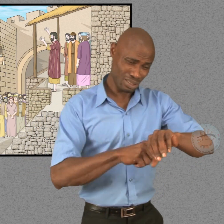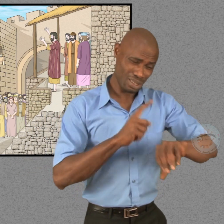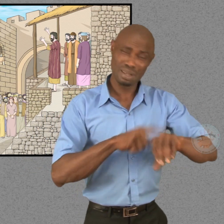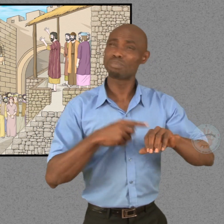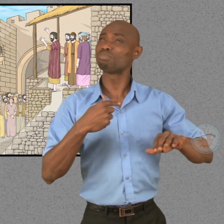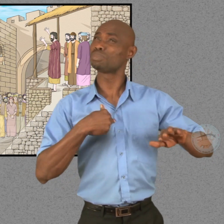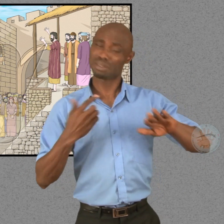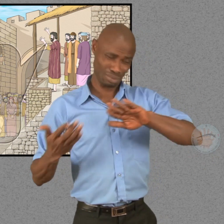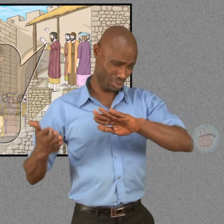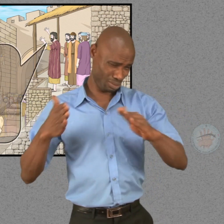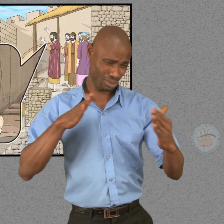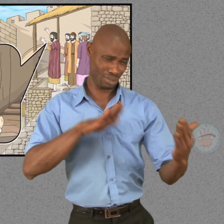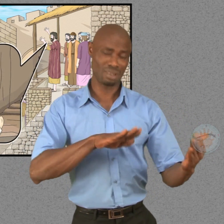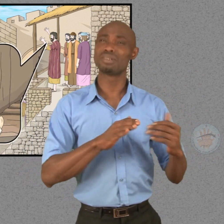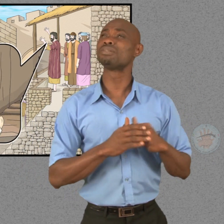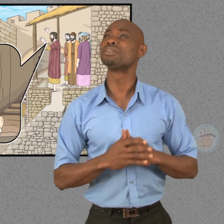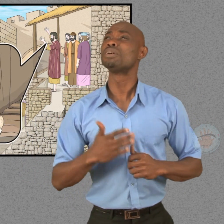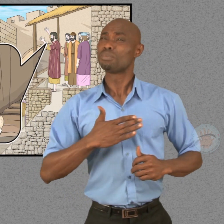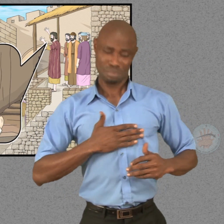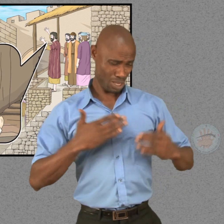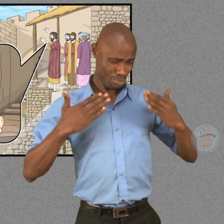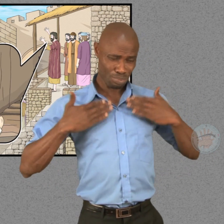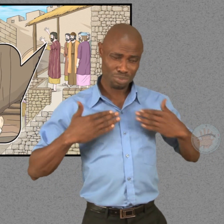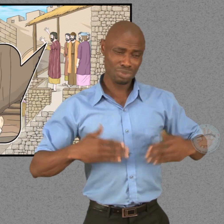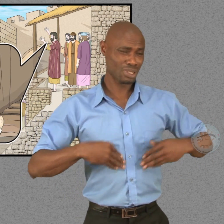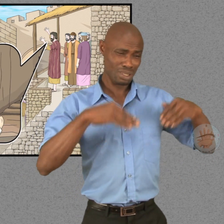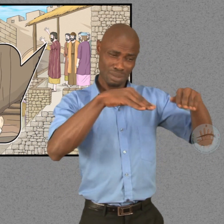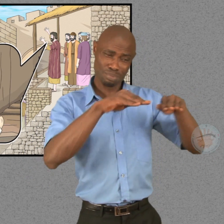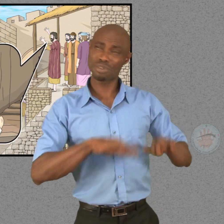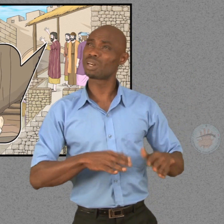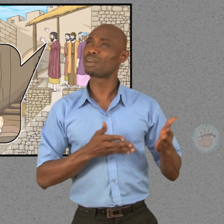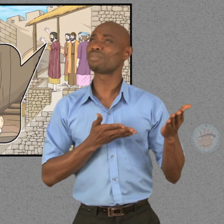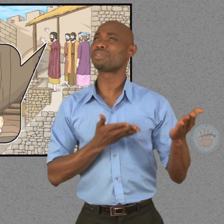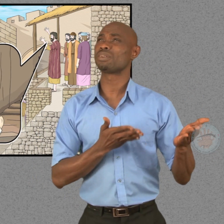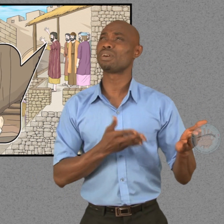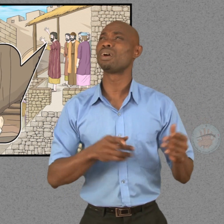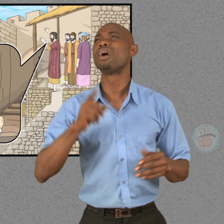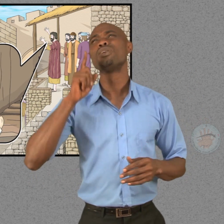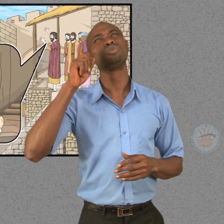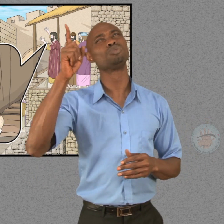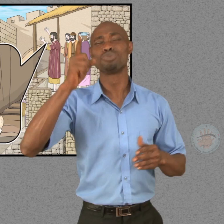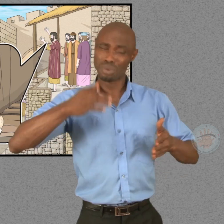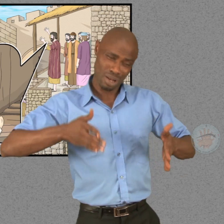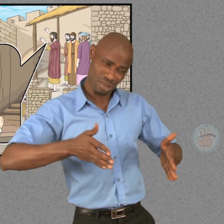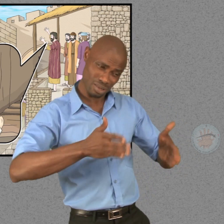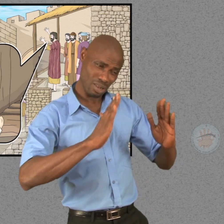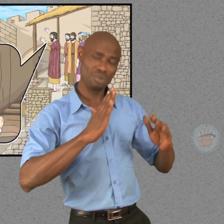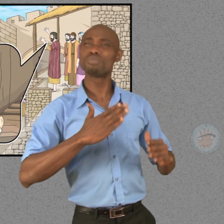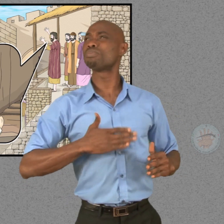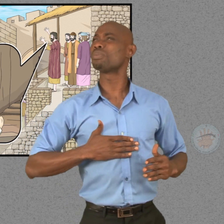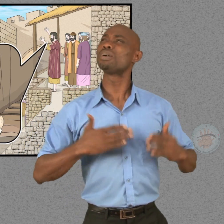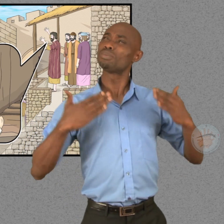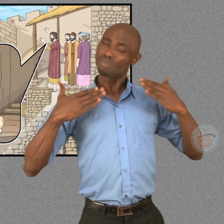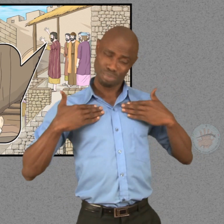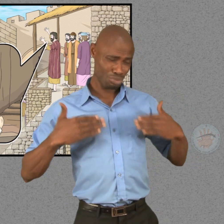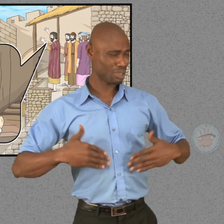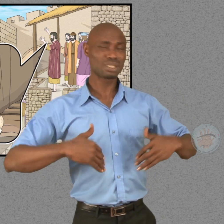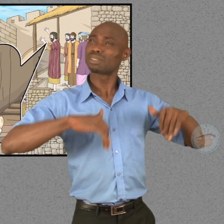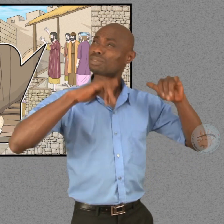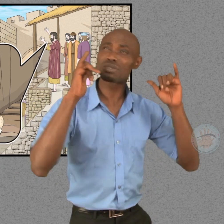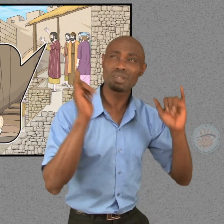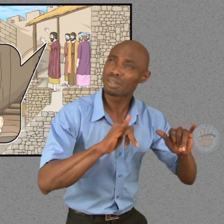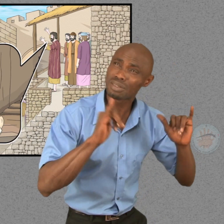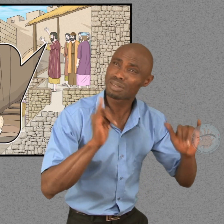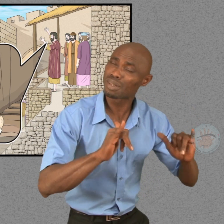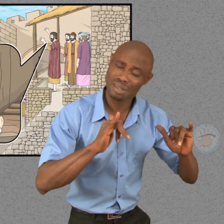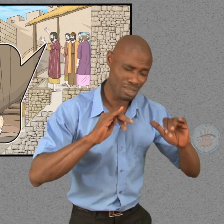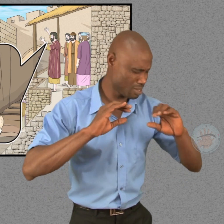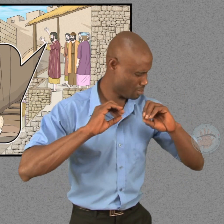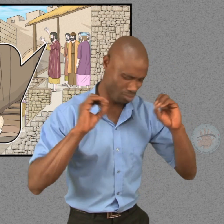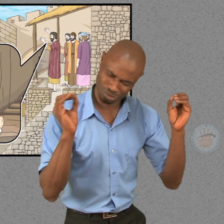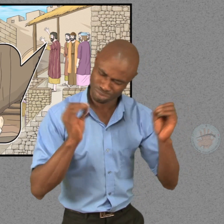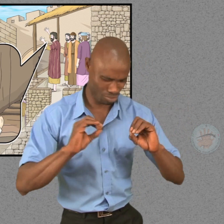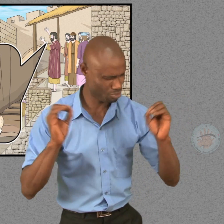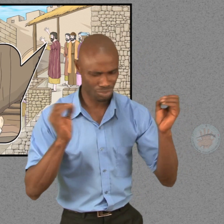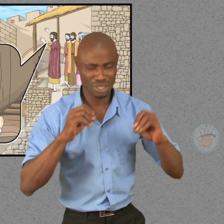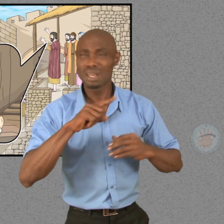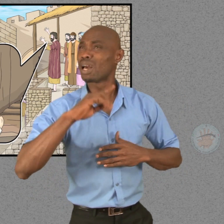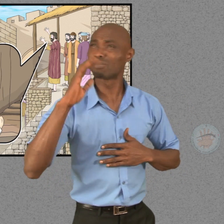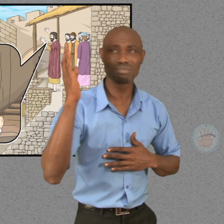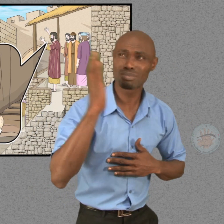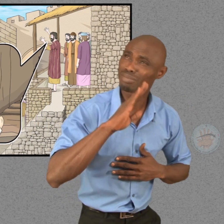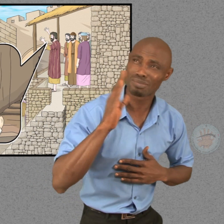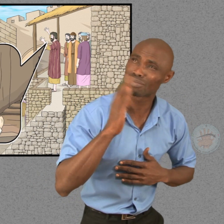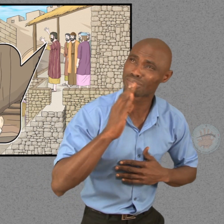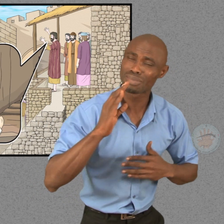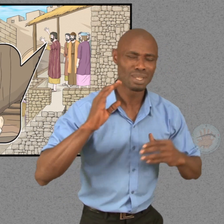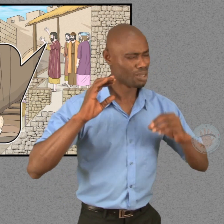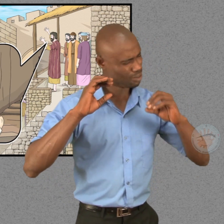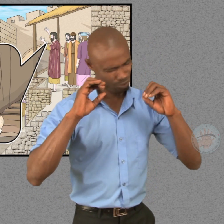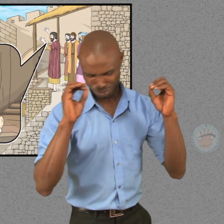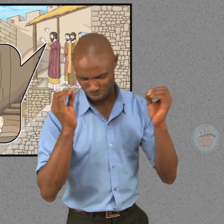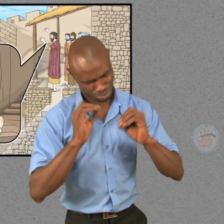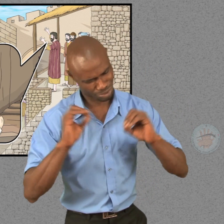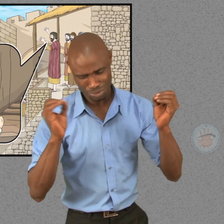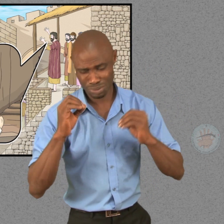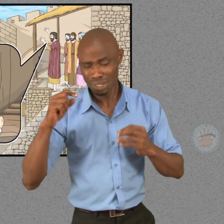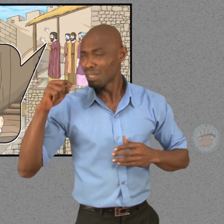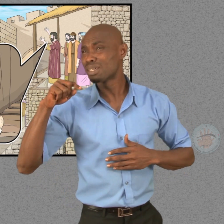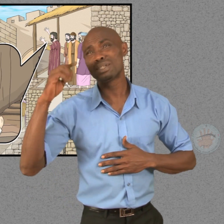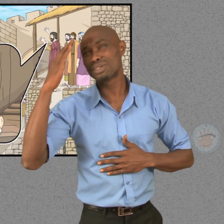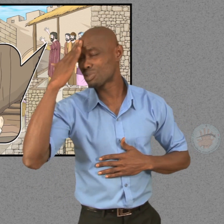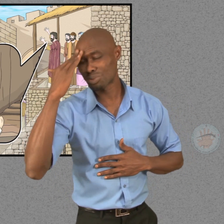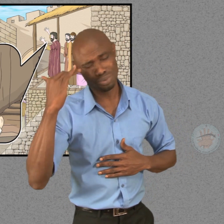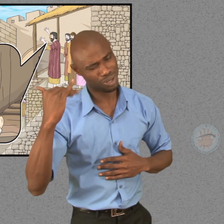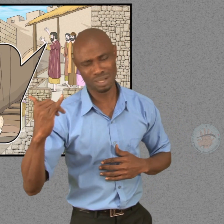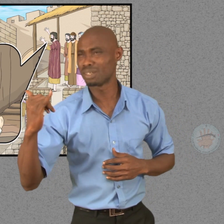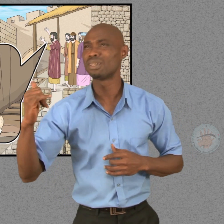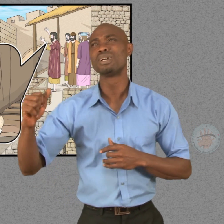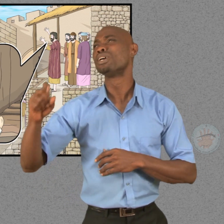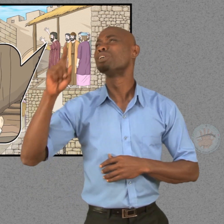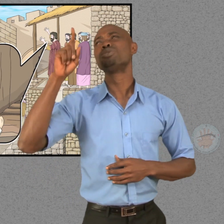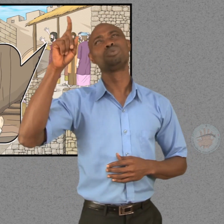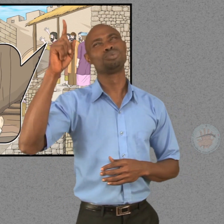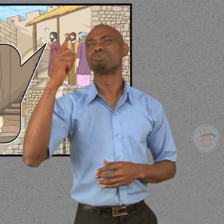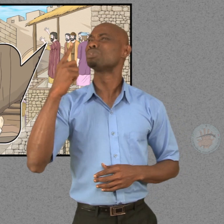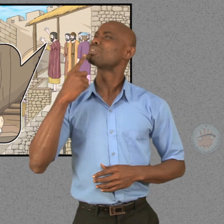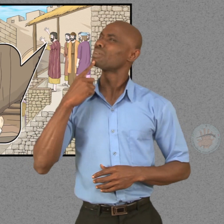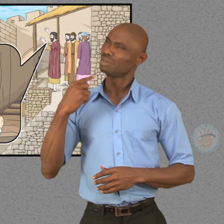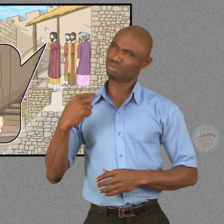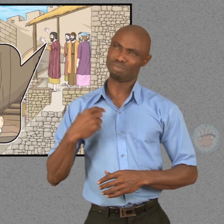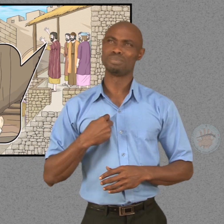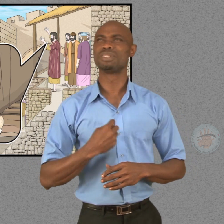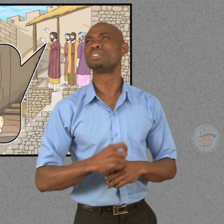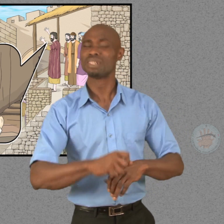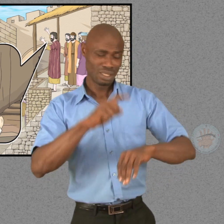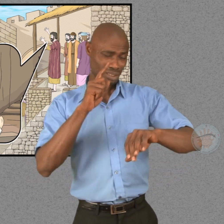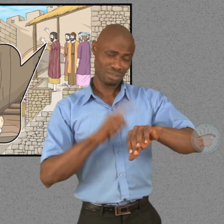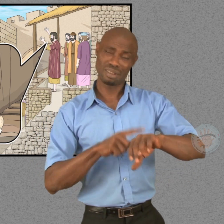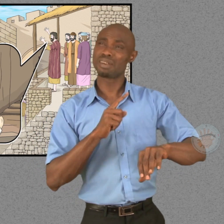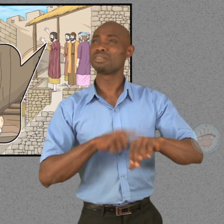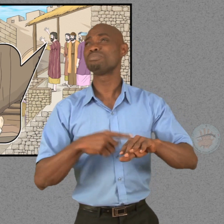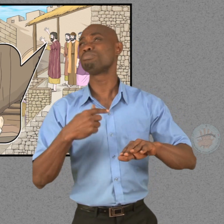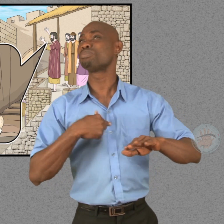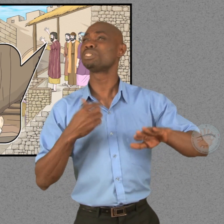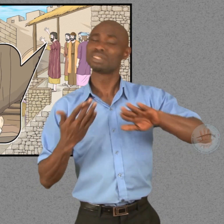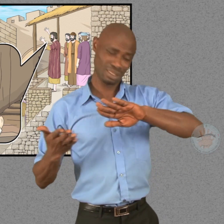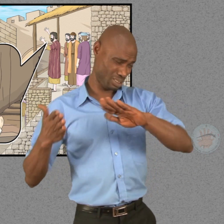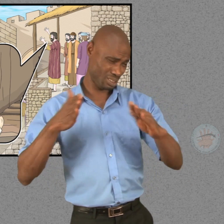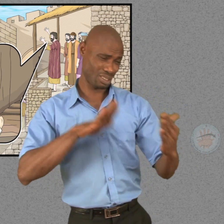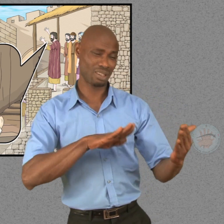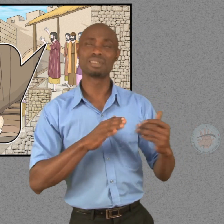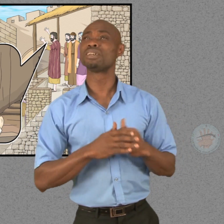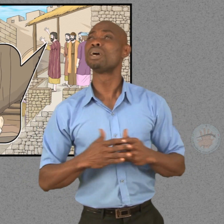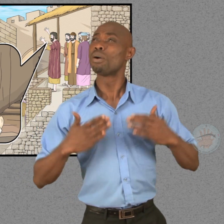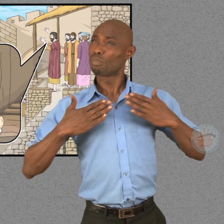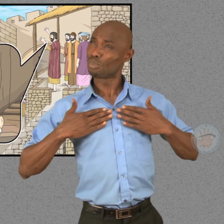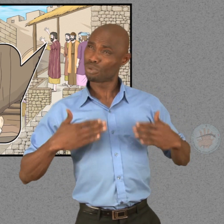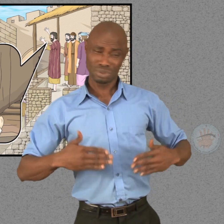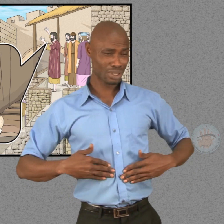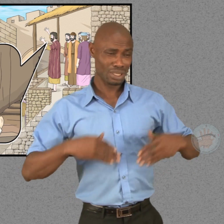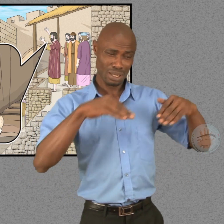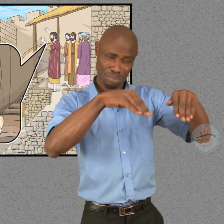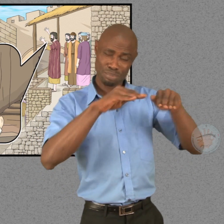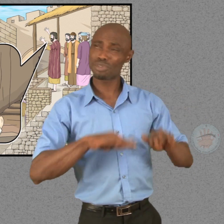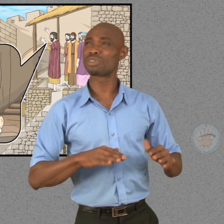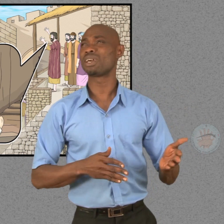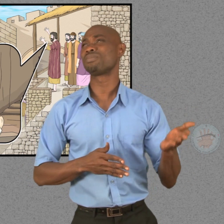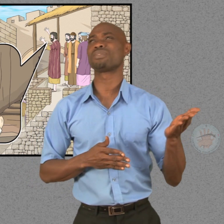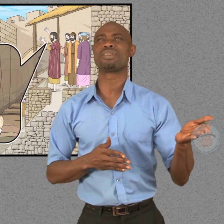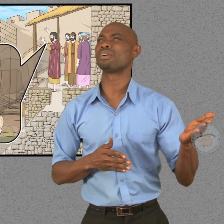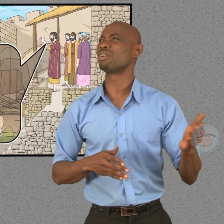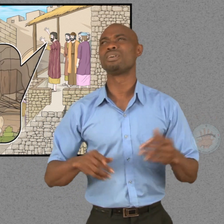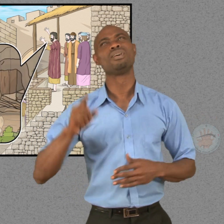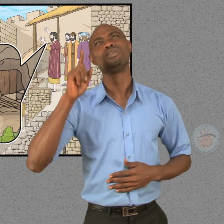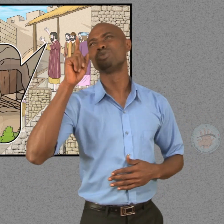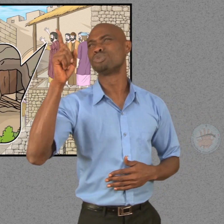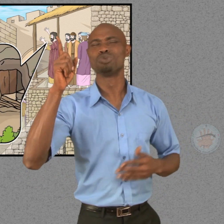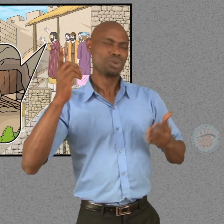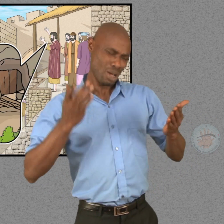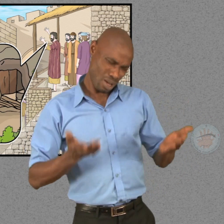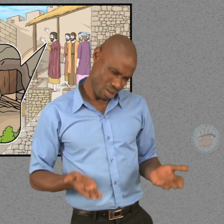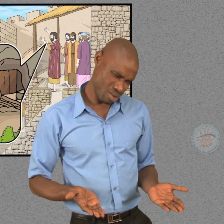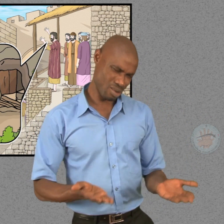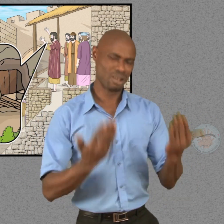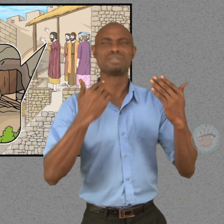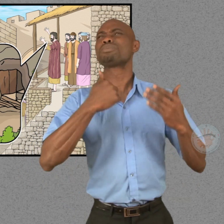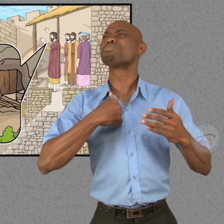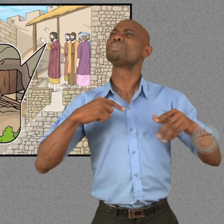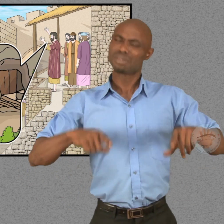Brothers, I can tell you with confidence that the patriarch David died and was buried, and his tomb is with us to this day. But he was a prophet and knew that God had promised him on oath that He would place one of his descendants on his throne.